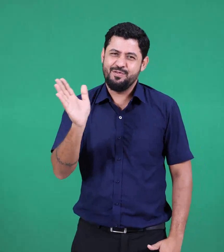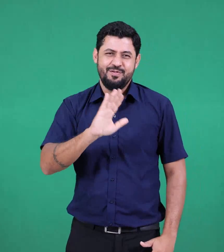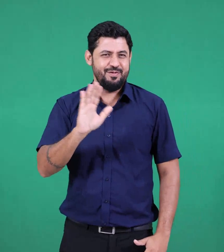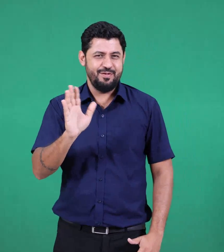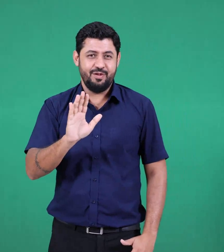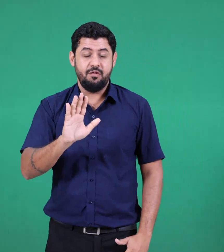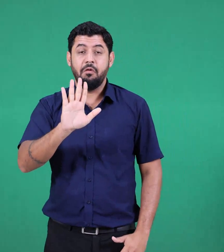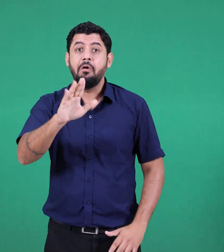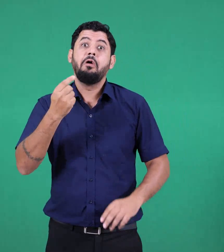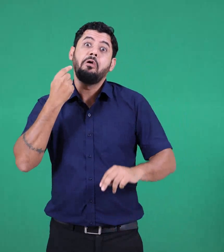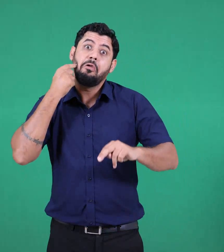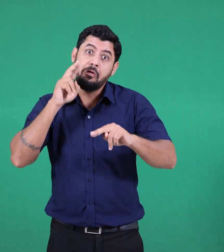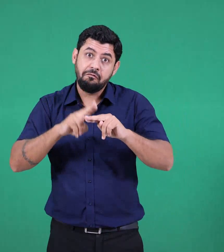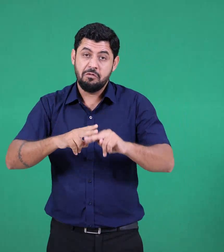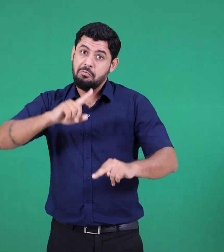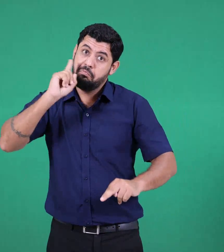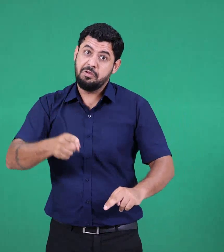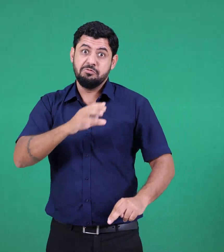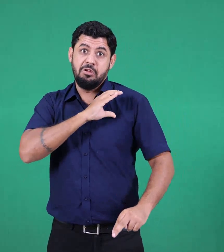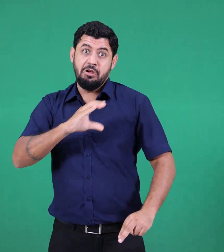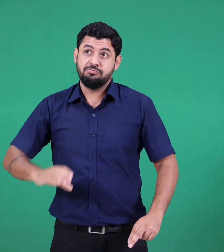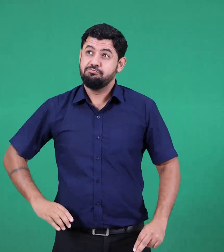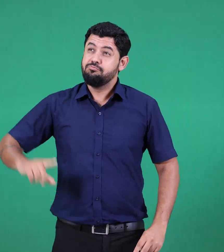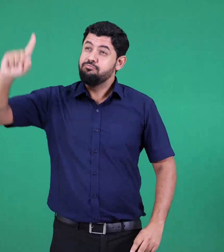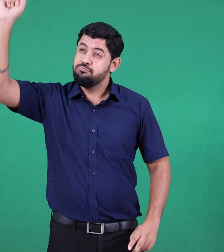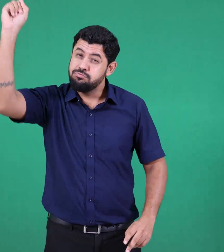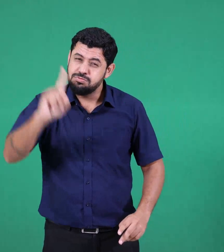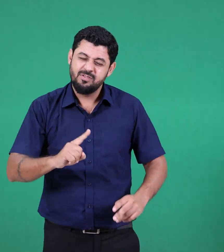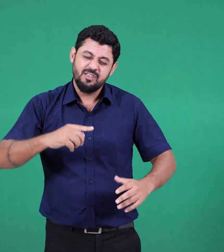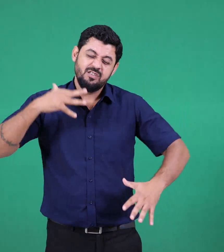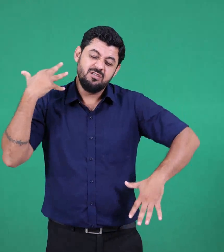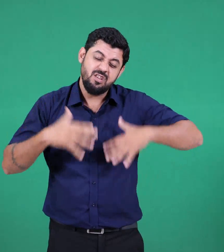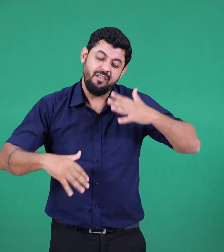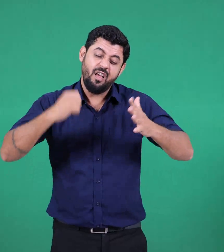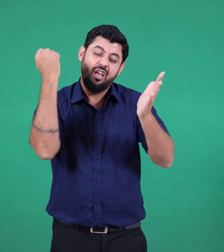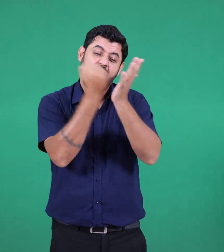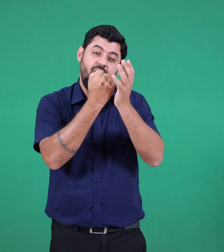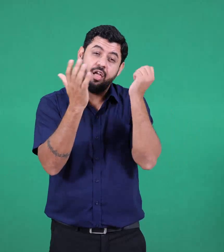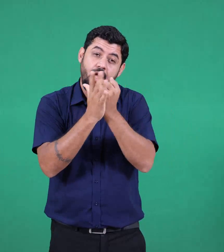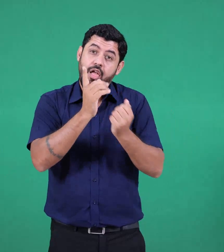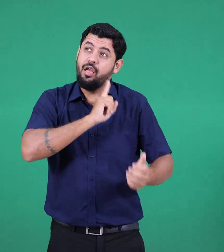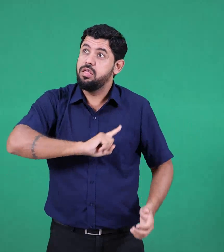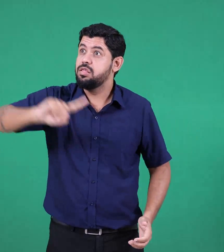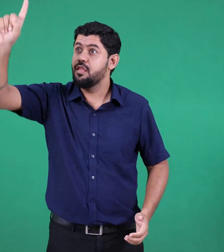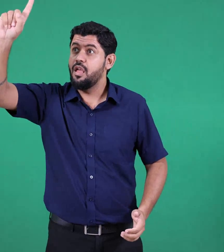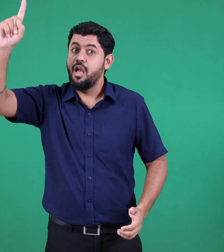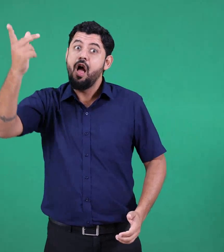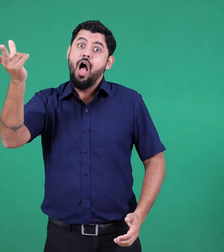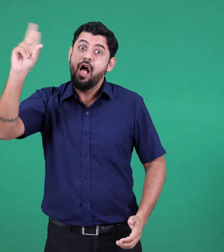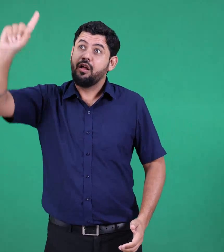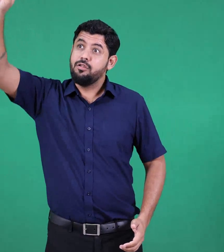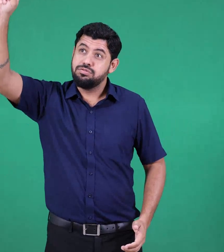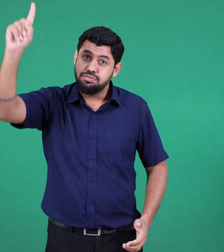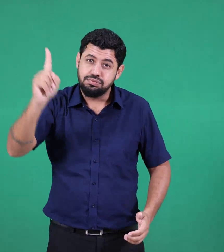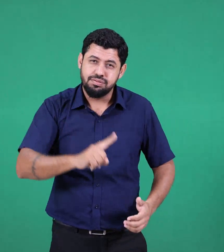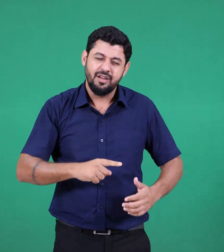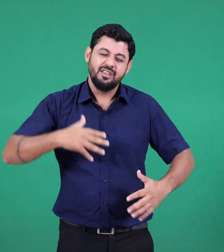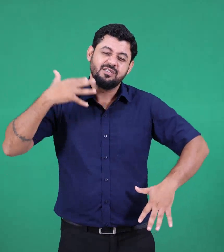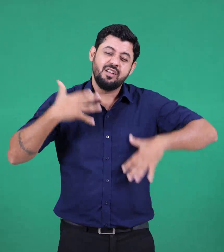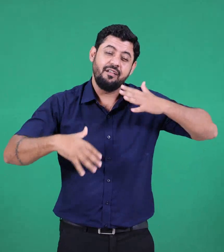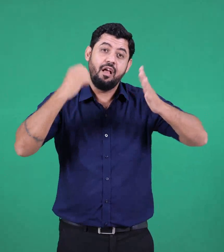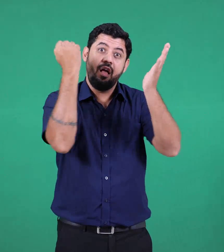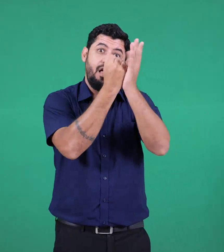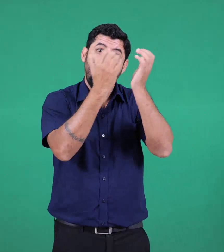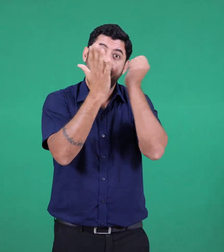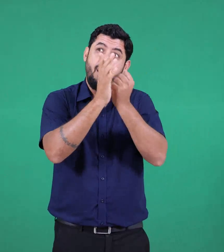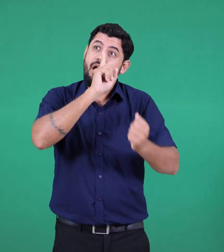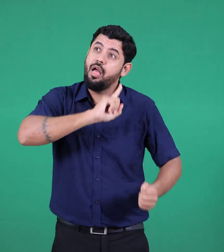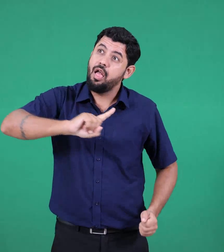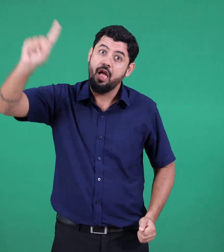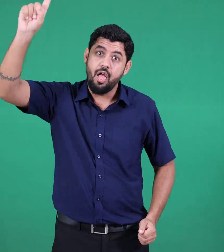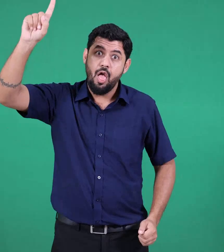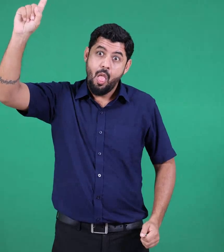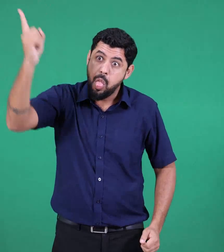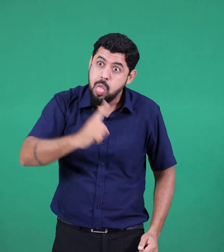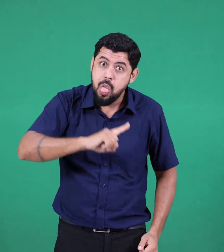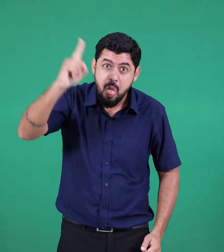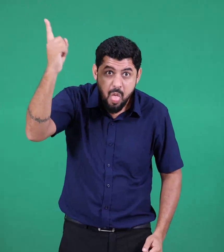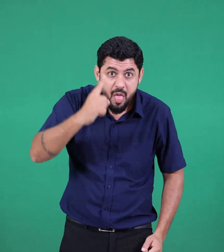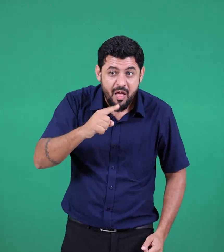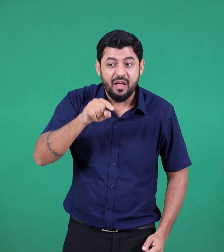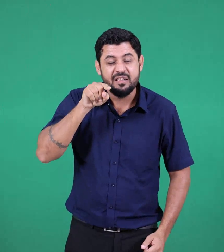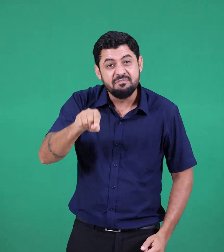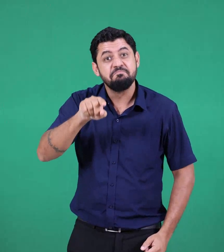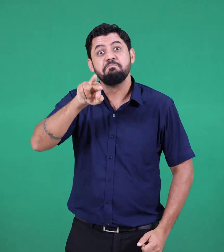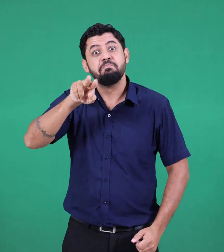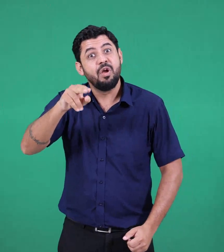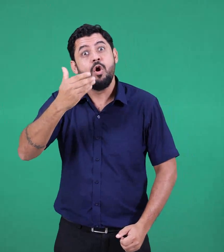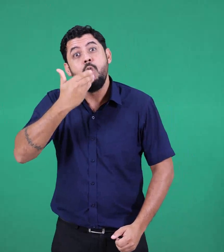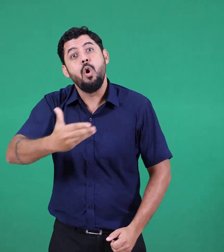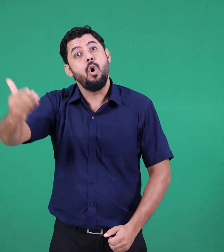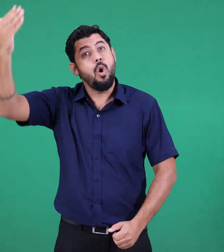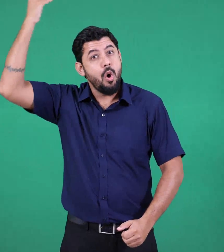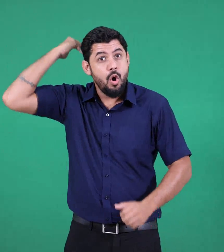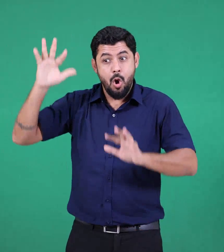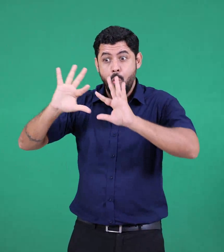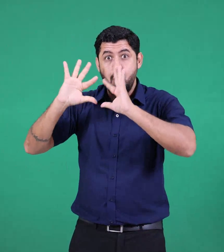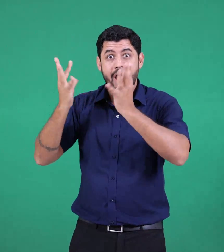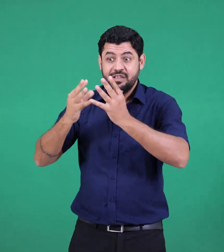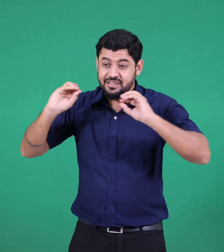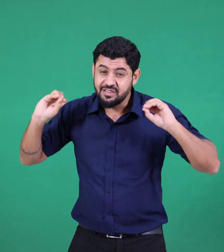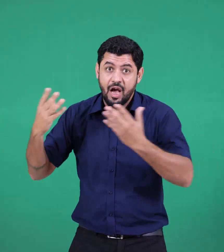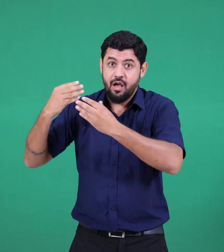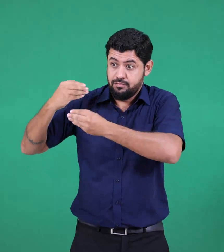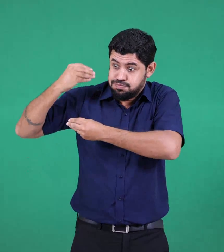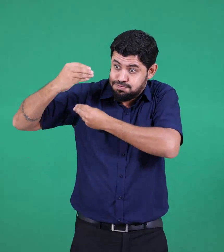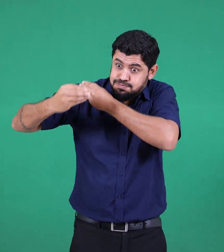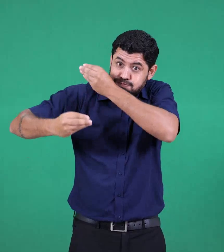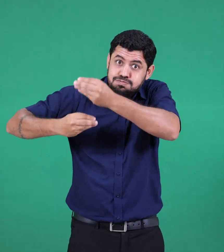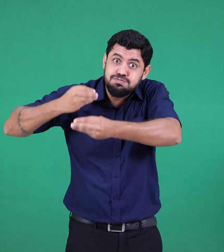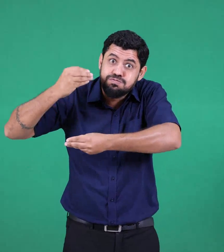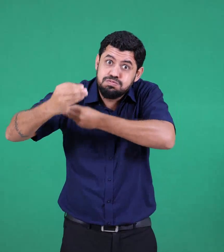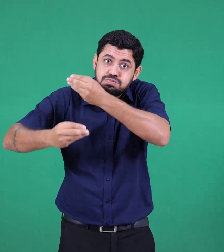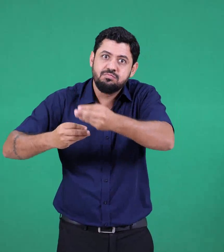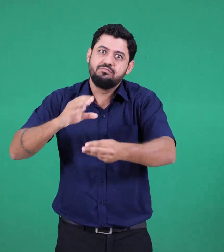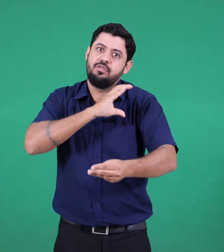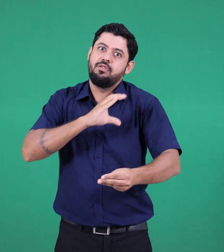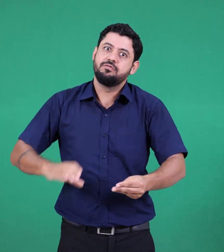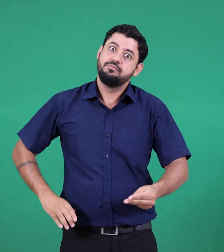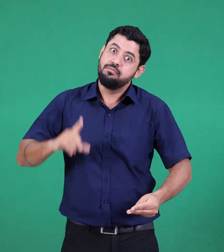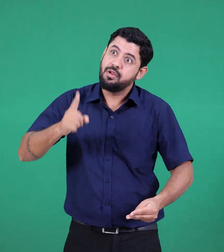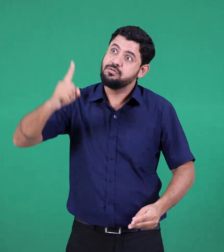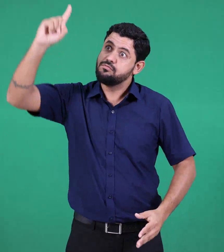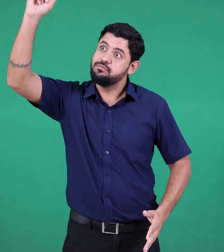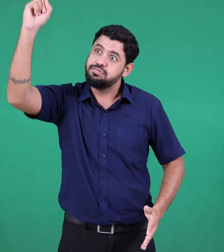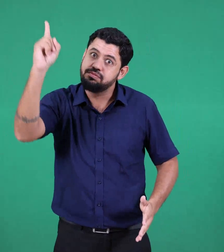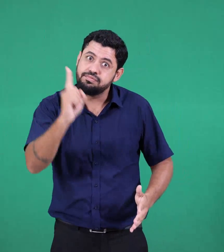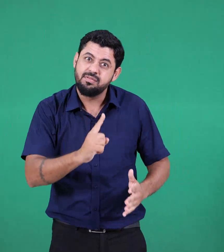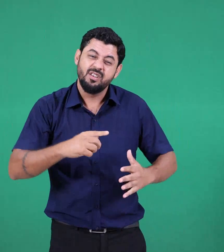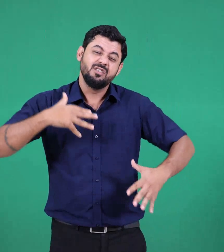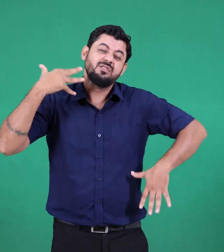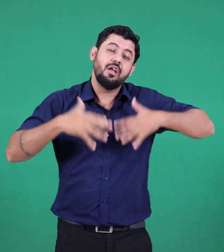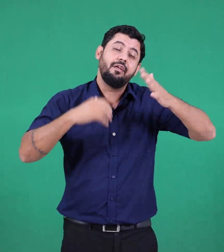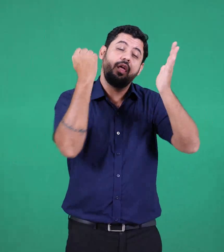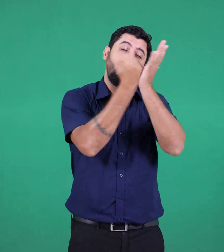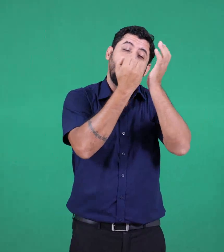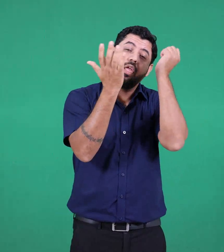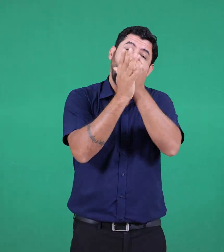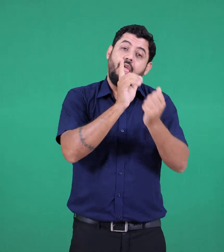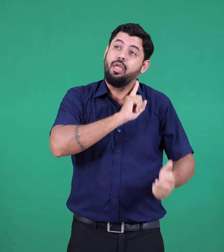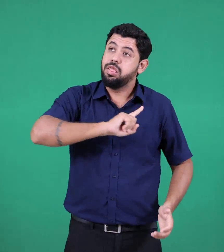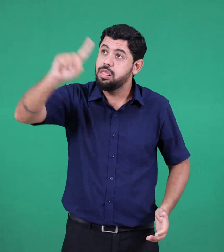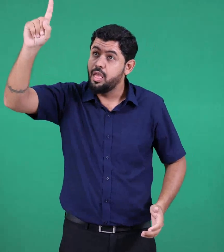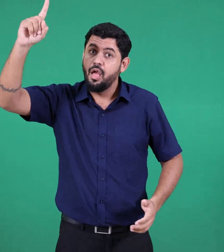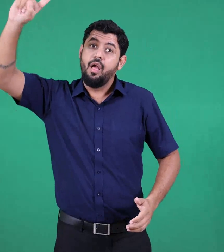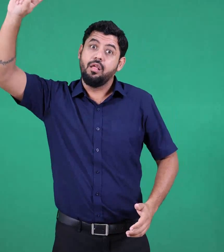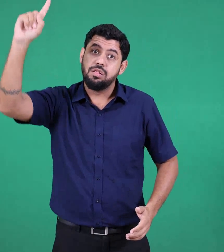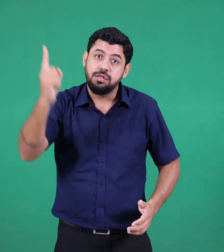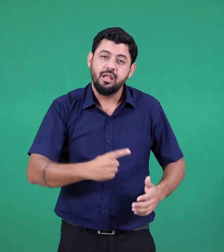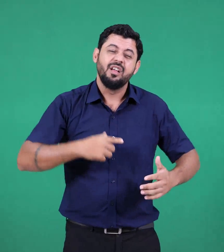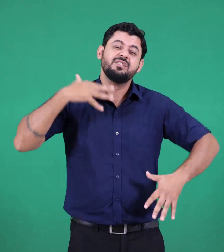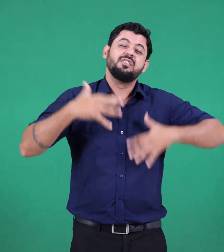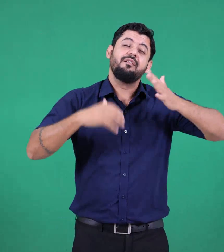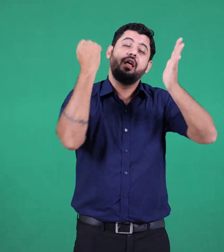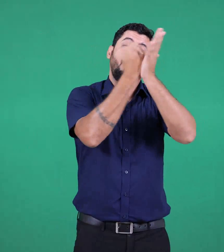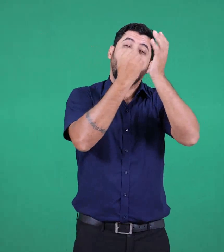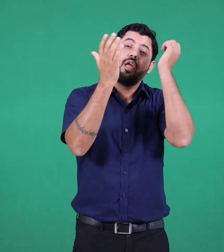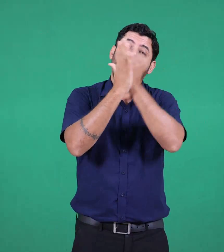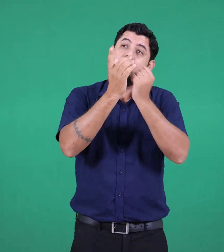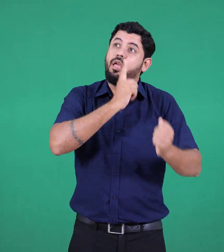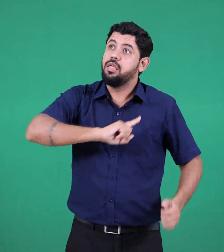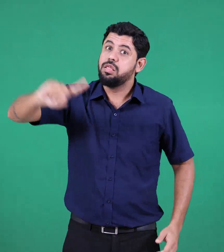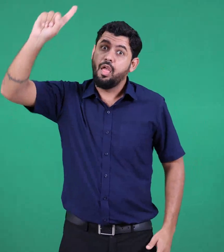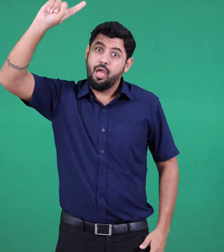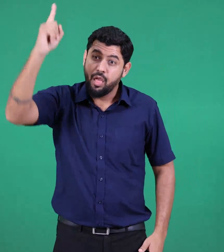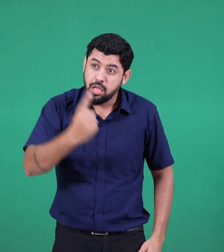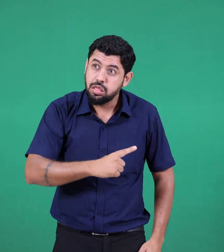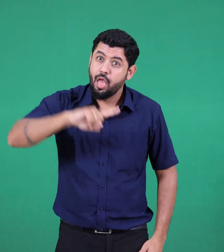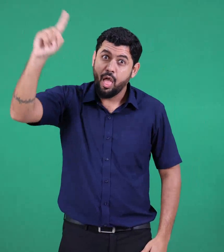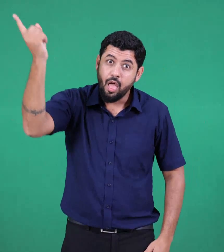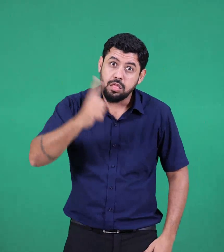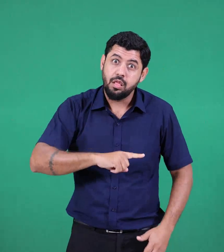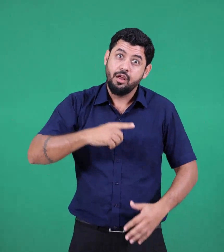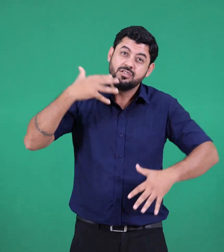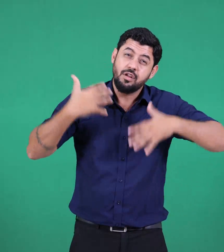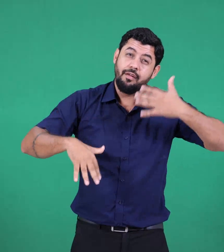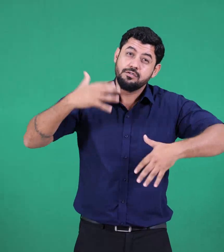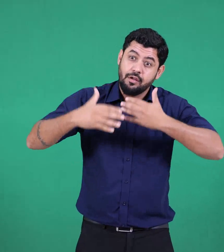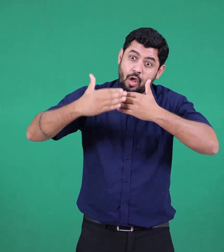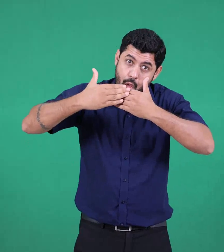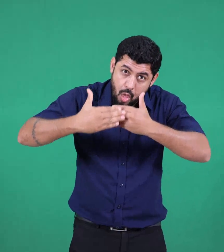Otherwise, Christ would have had to suffer repeatedly since the foundation of the world.